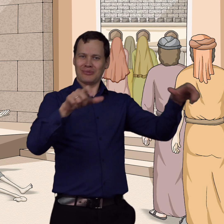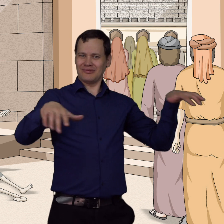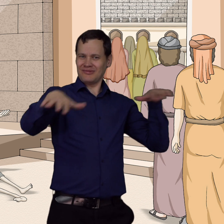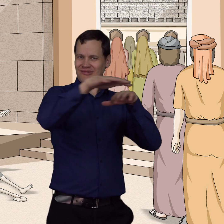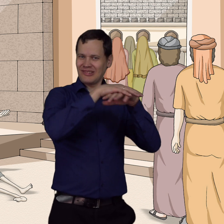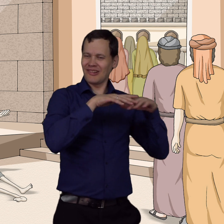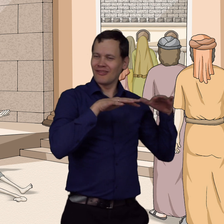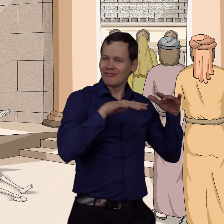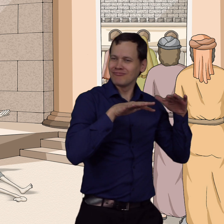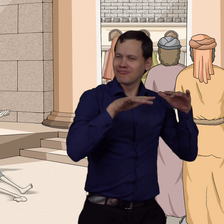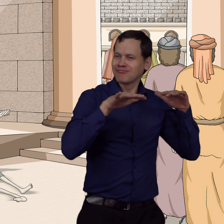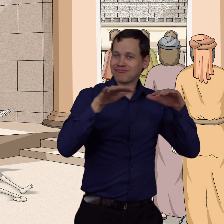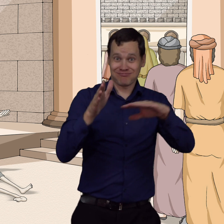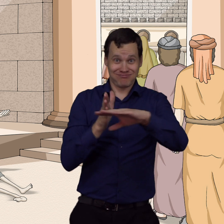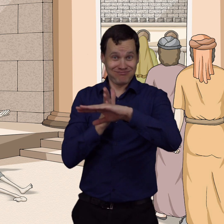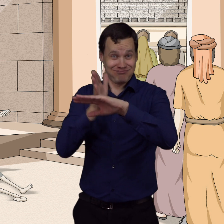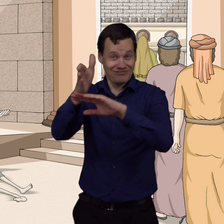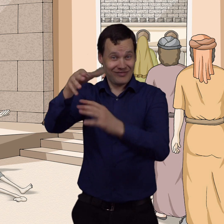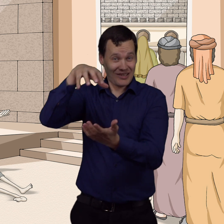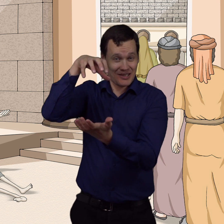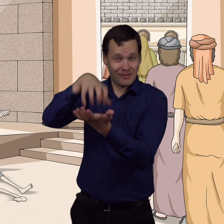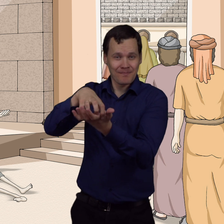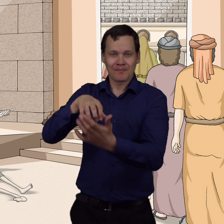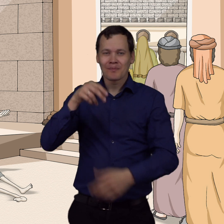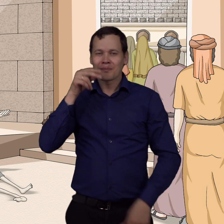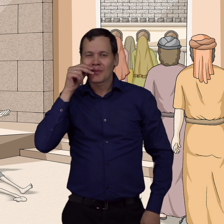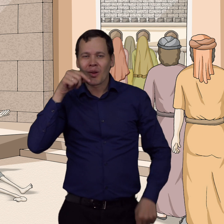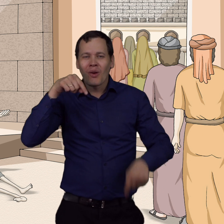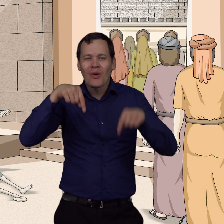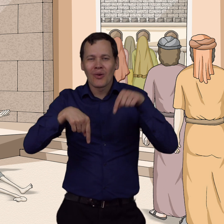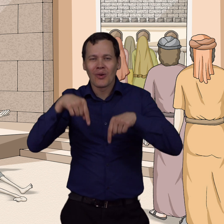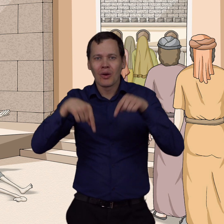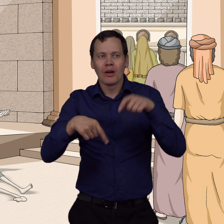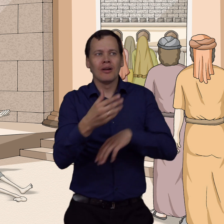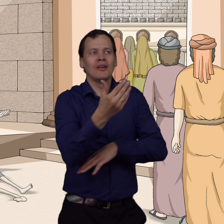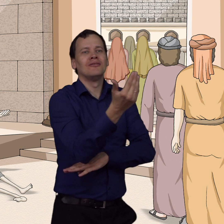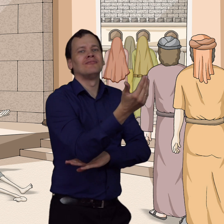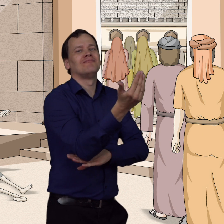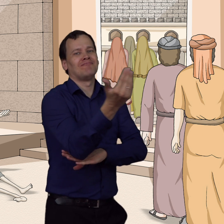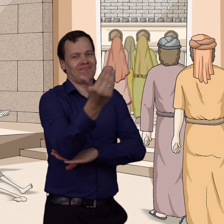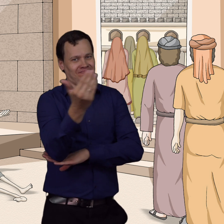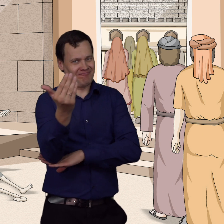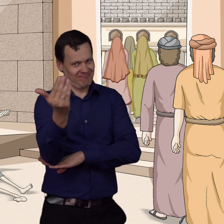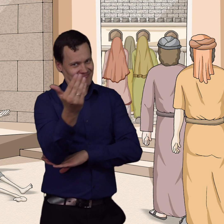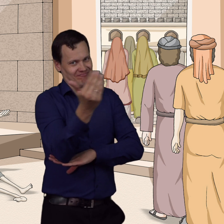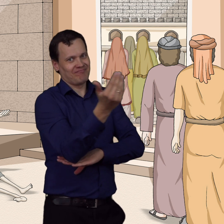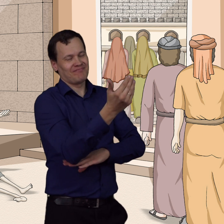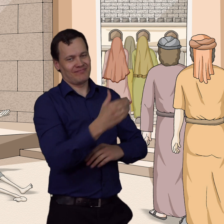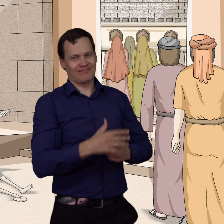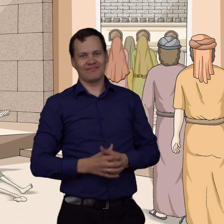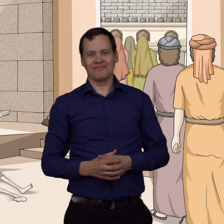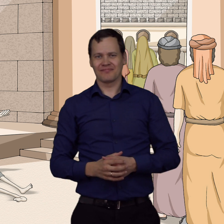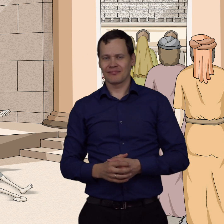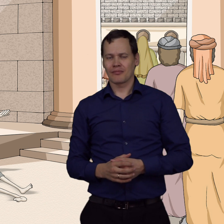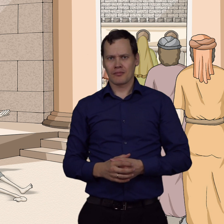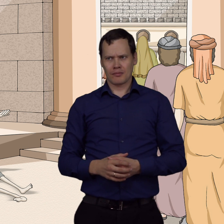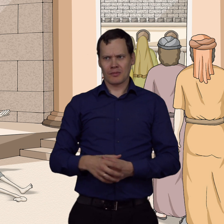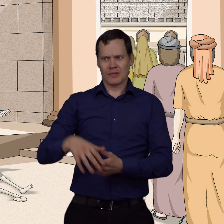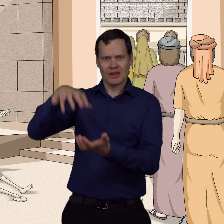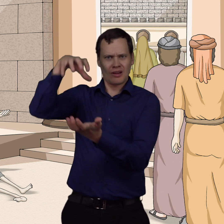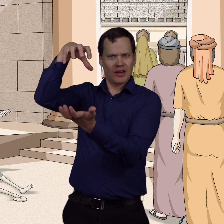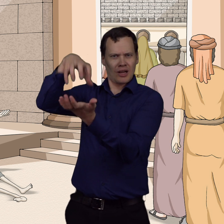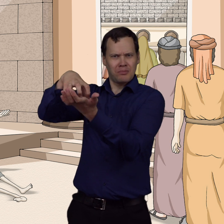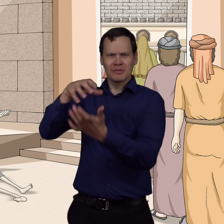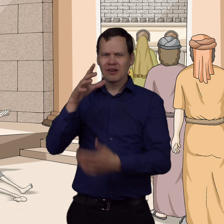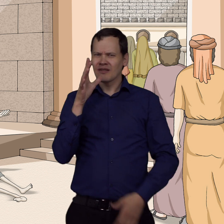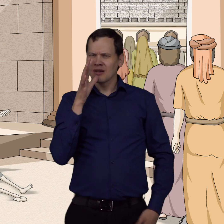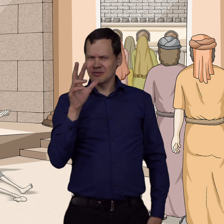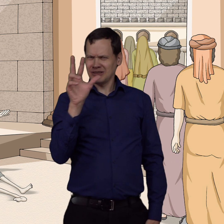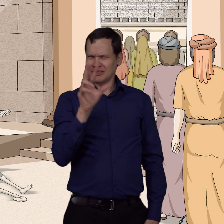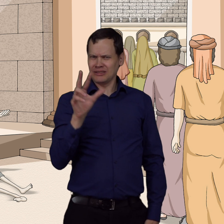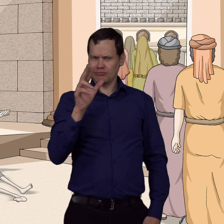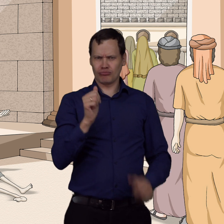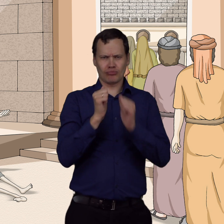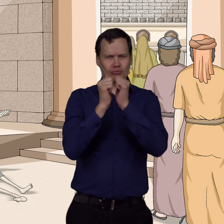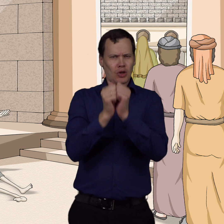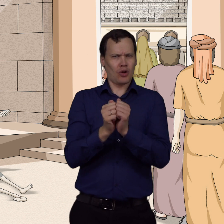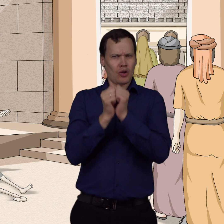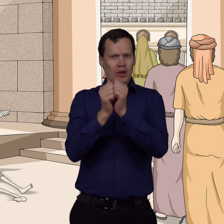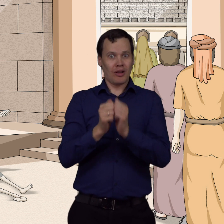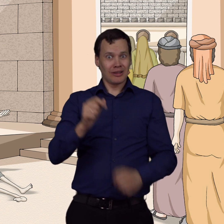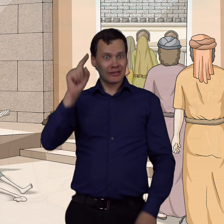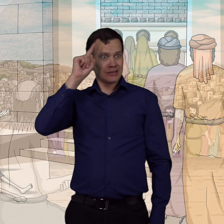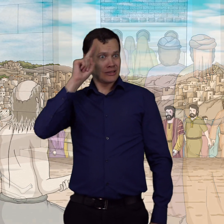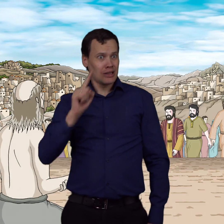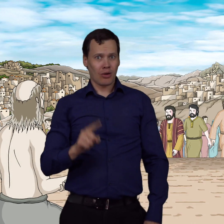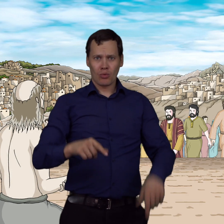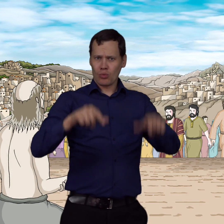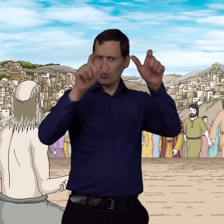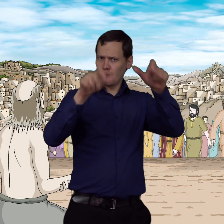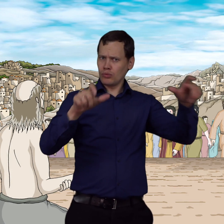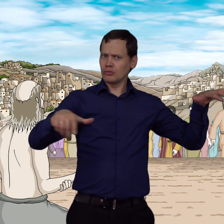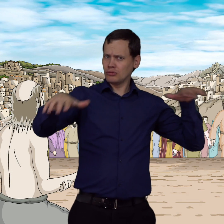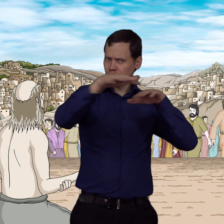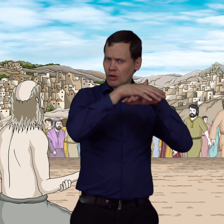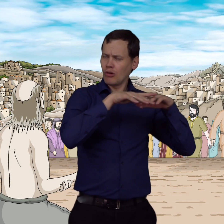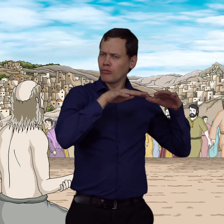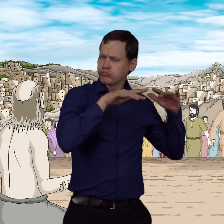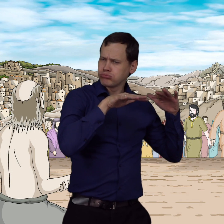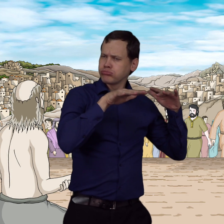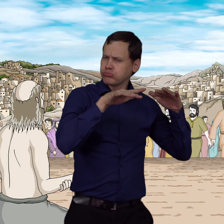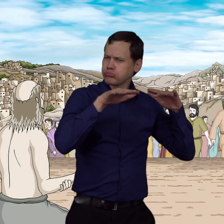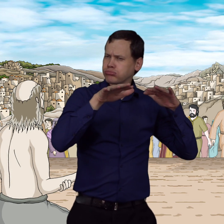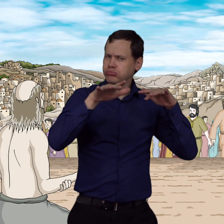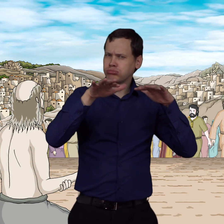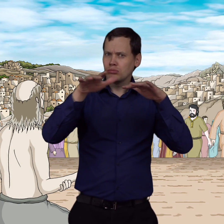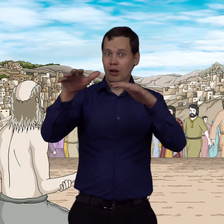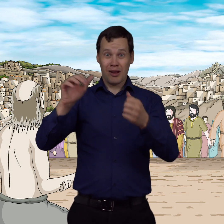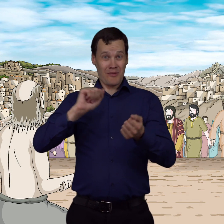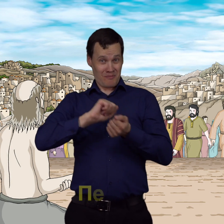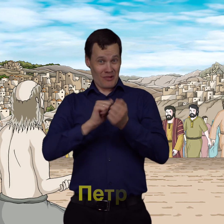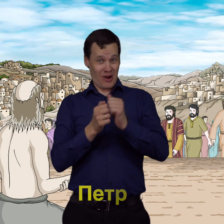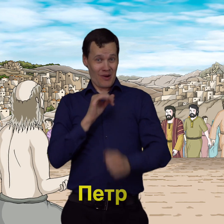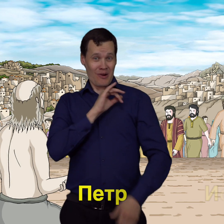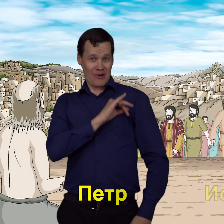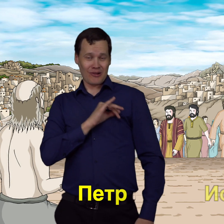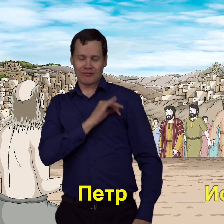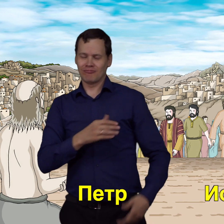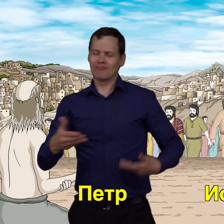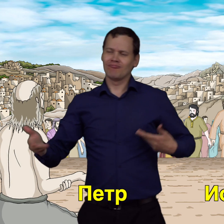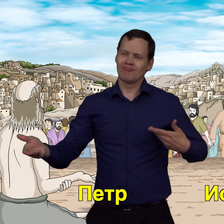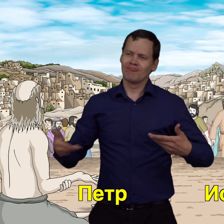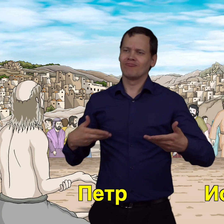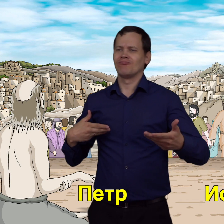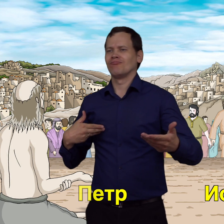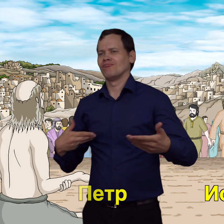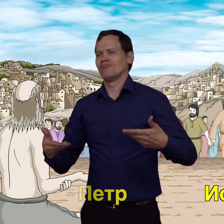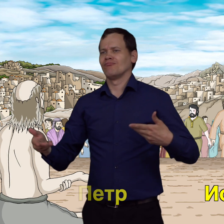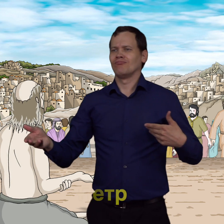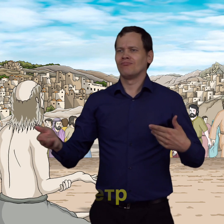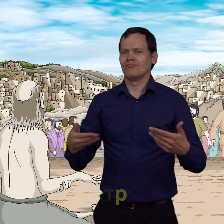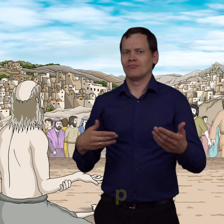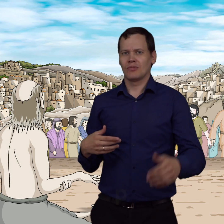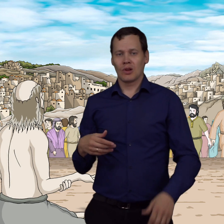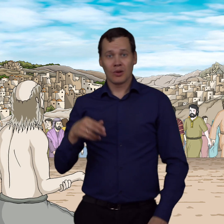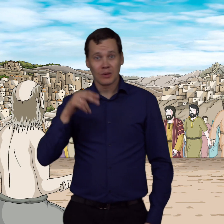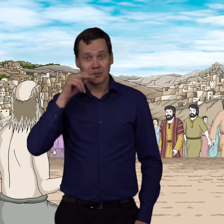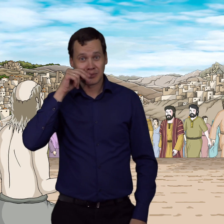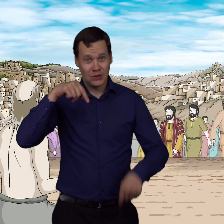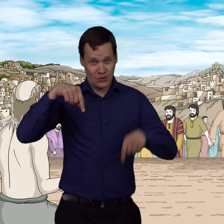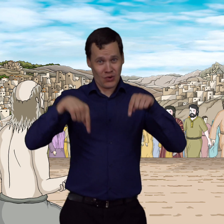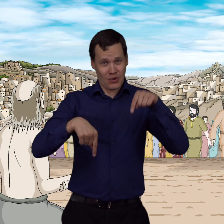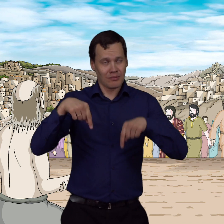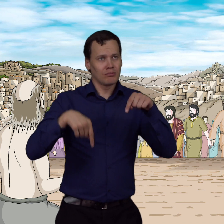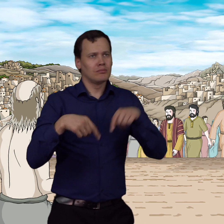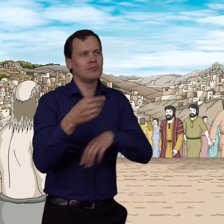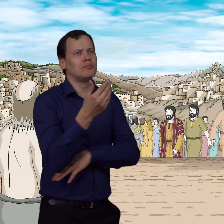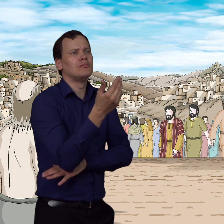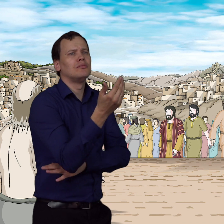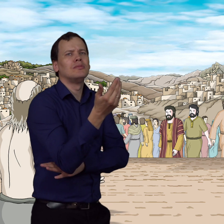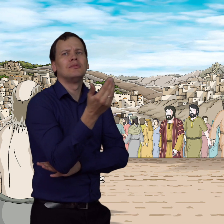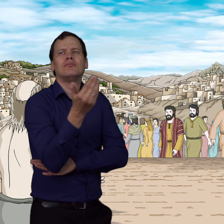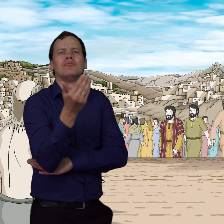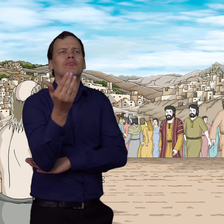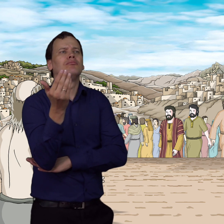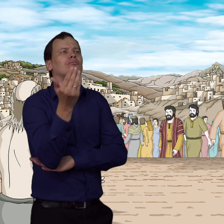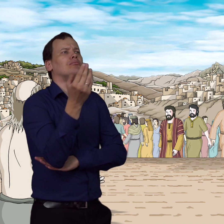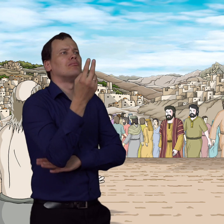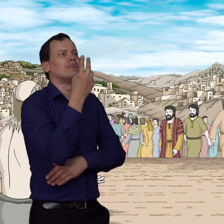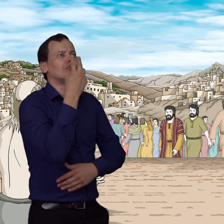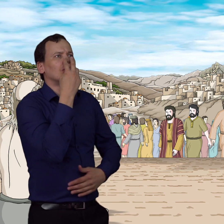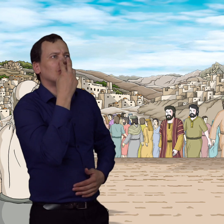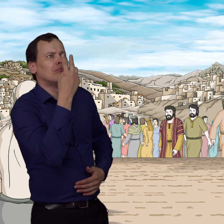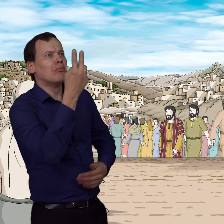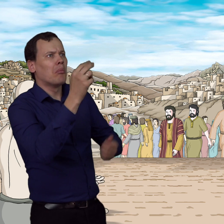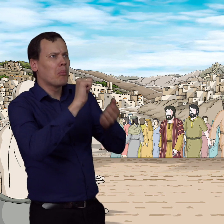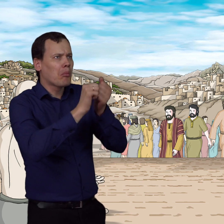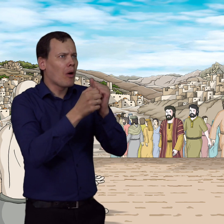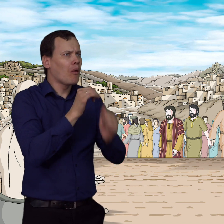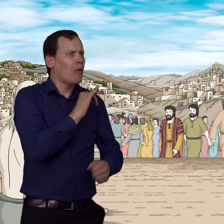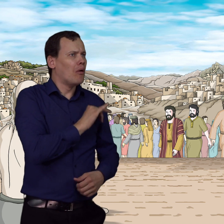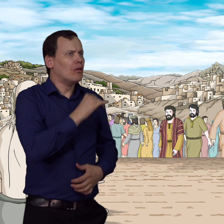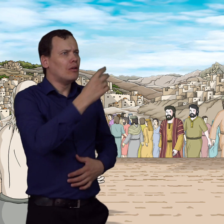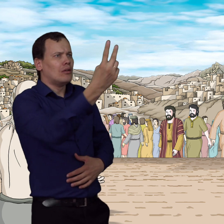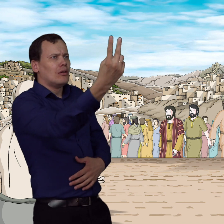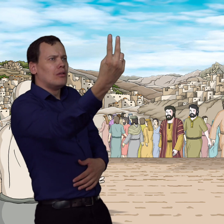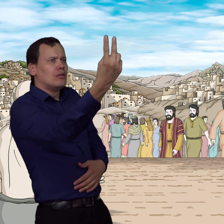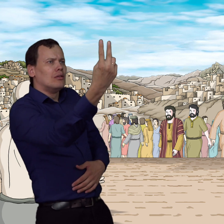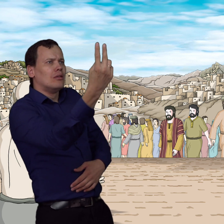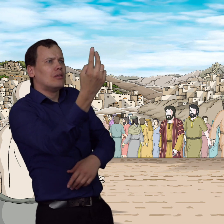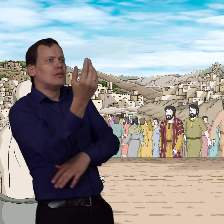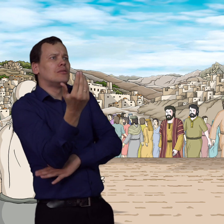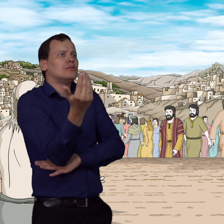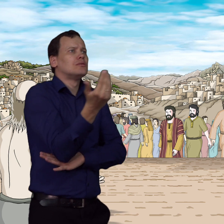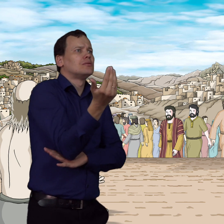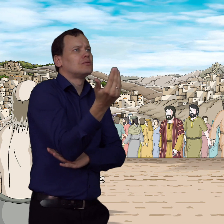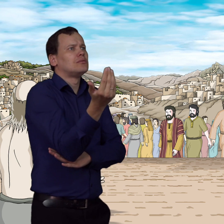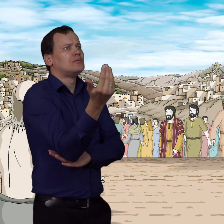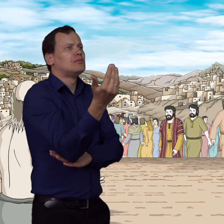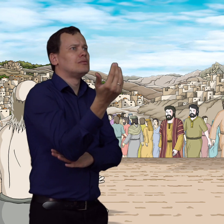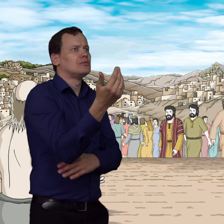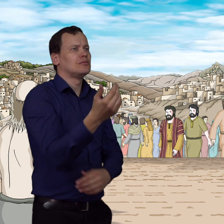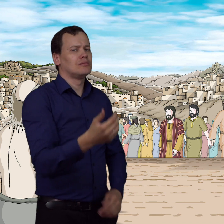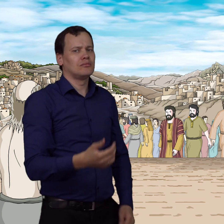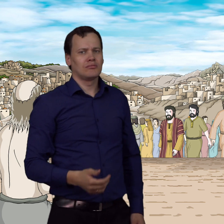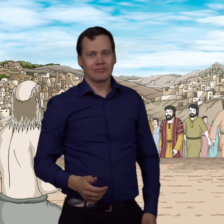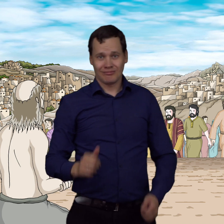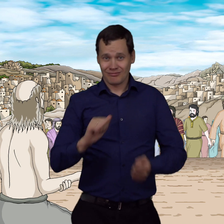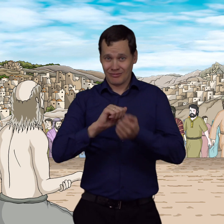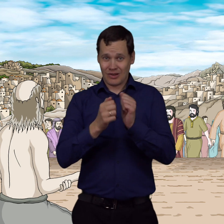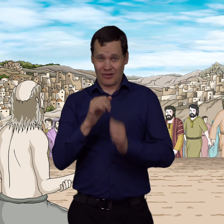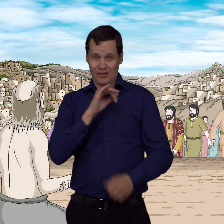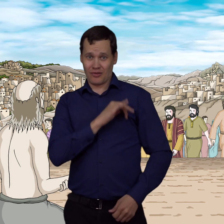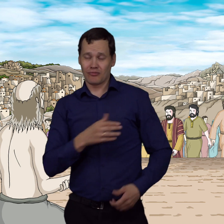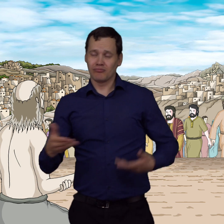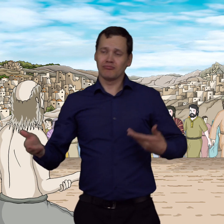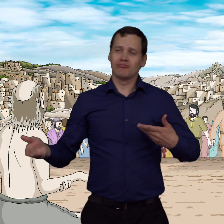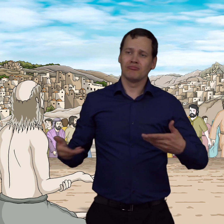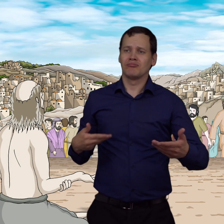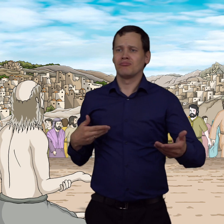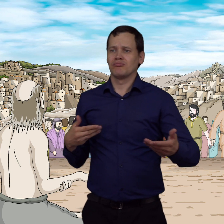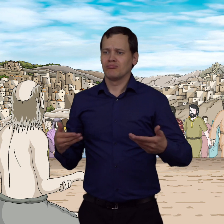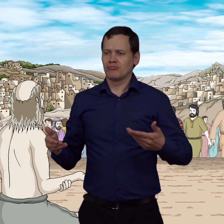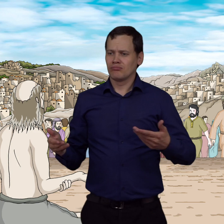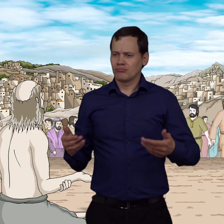When he saw Peter and John about to enter, he asked them for money. Peter looked directly at him, as did John.